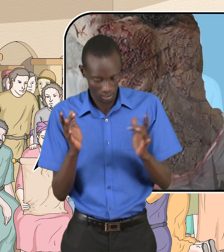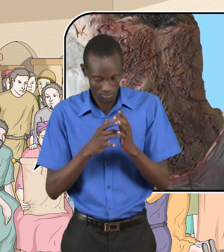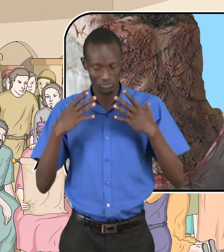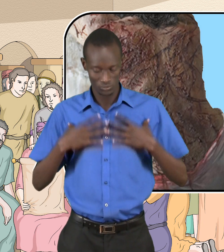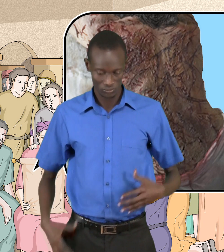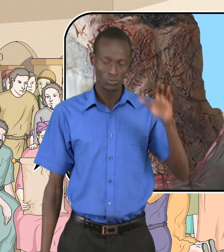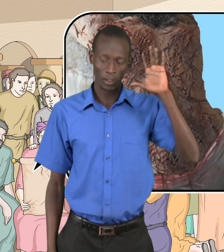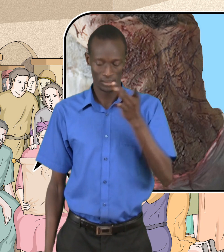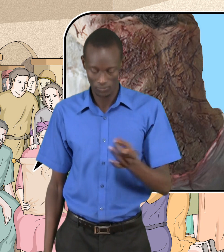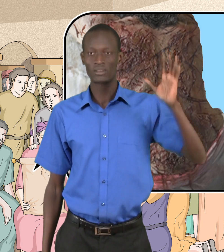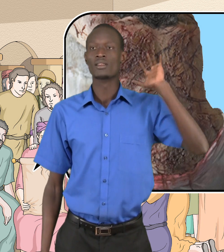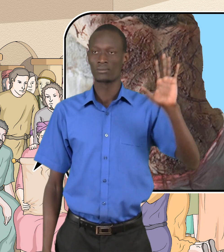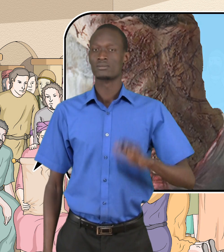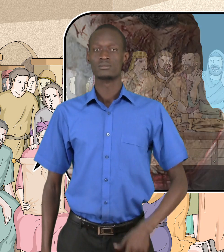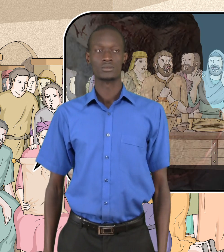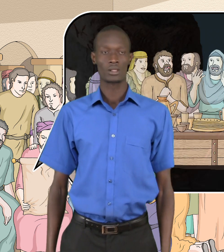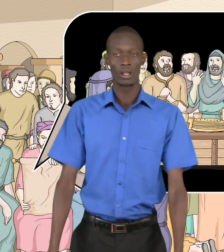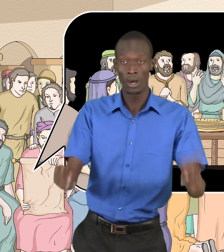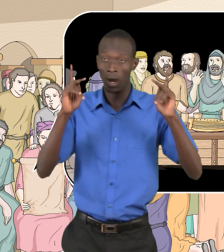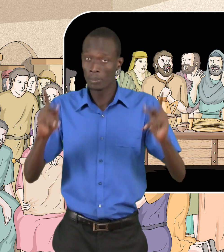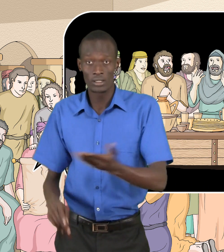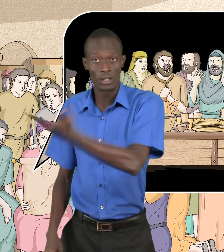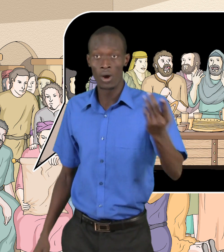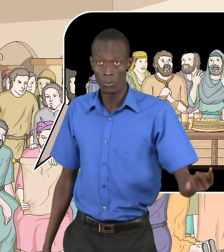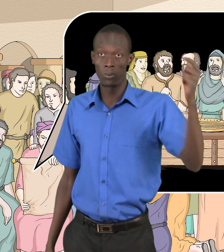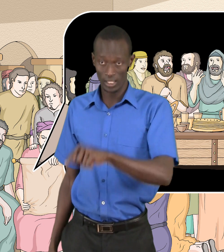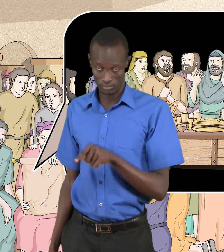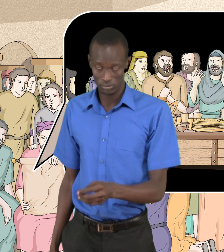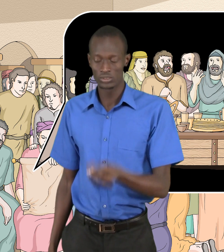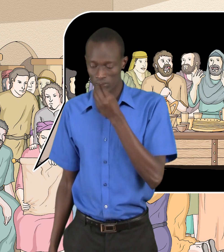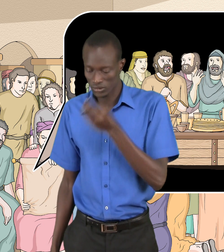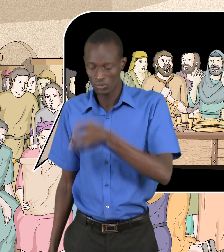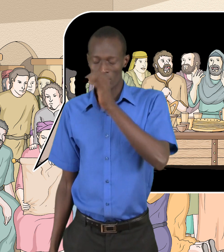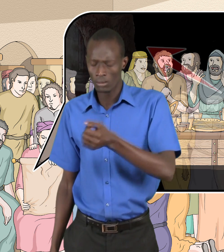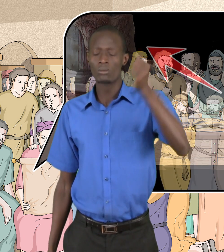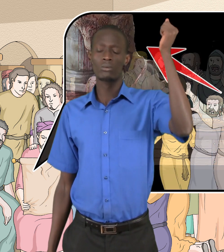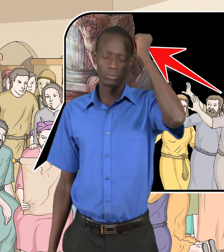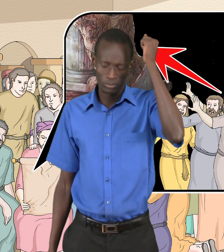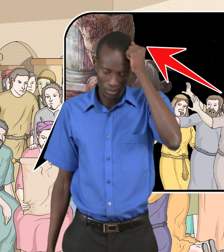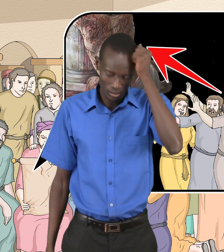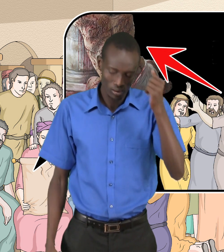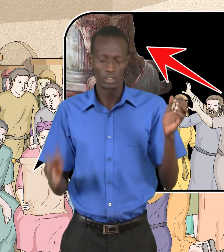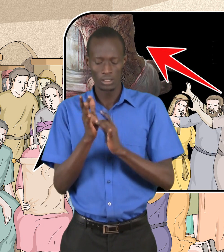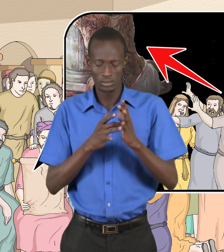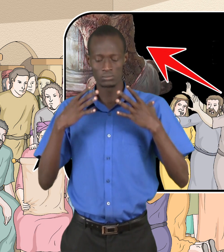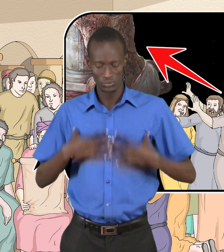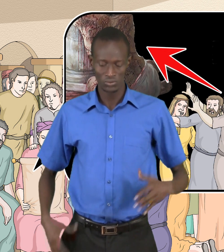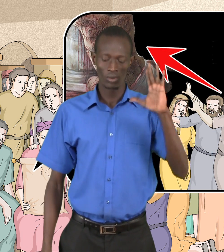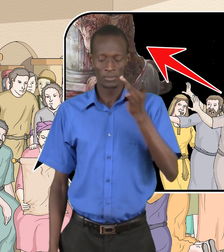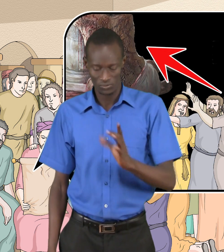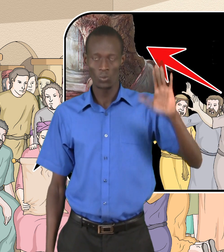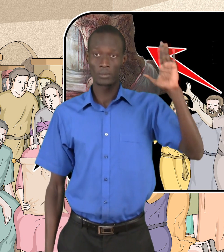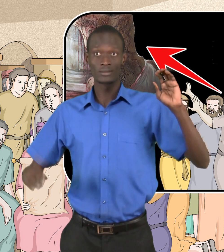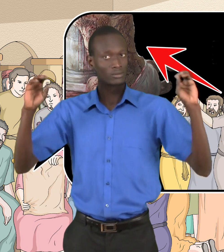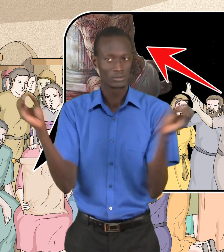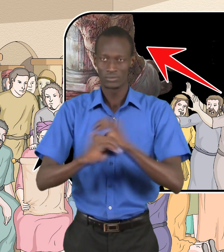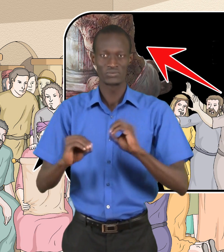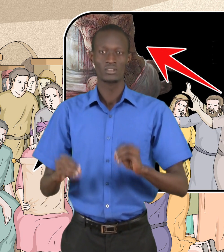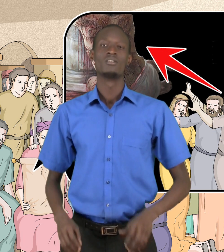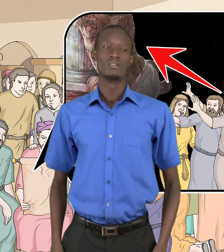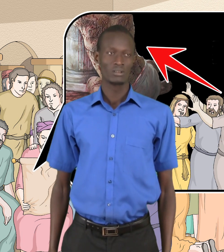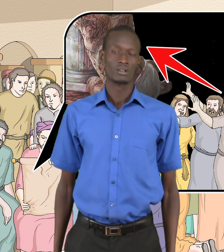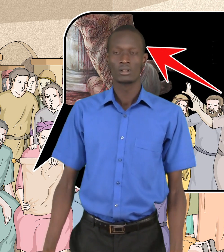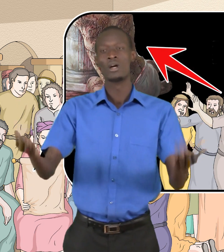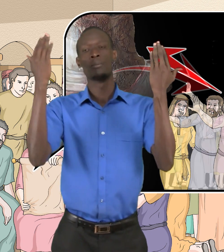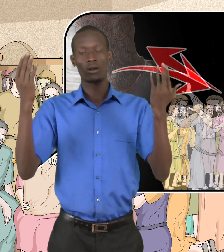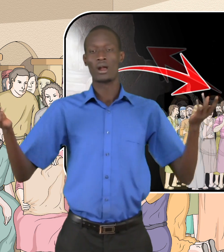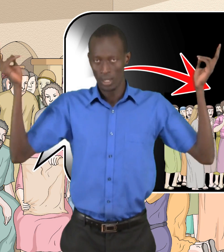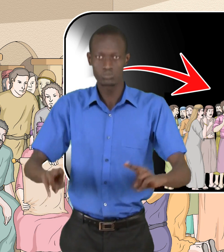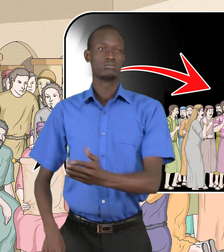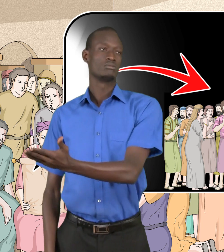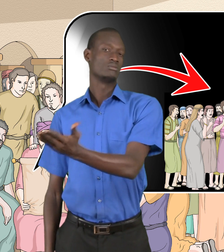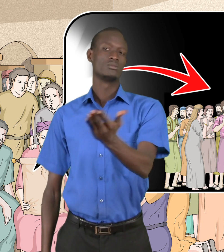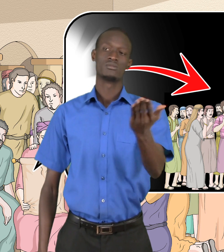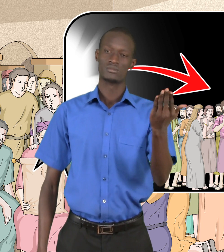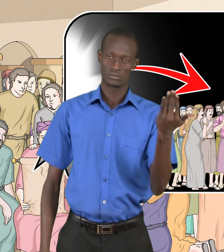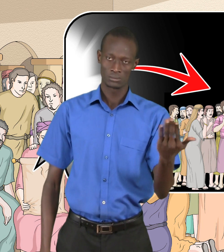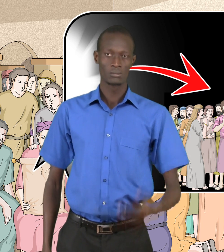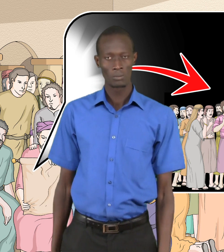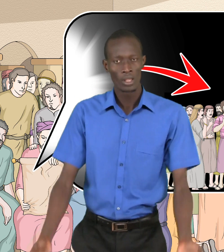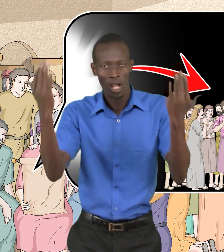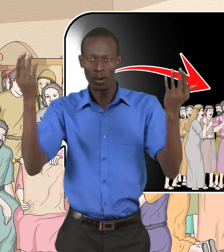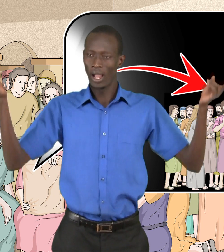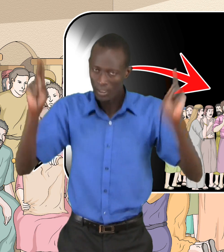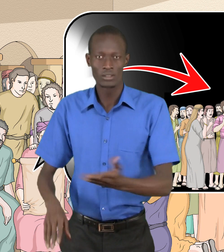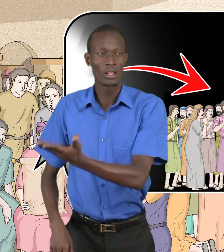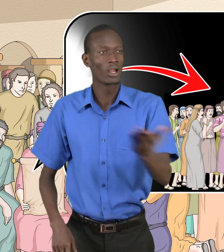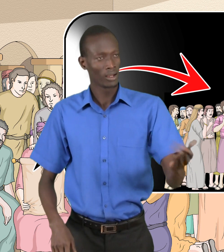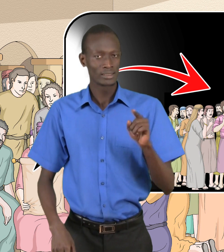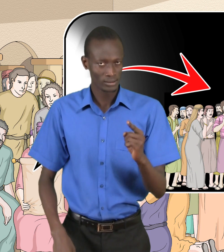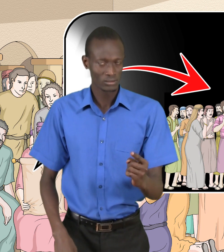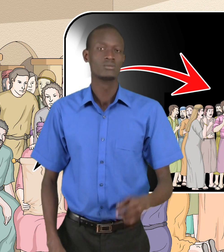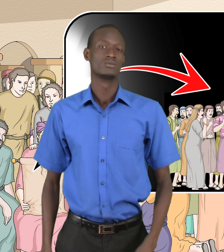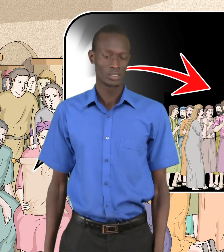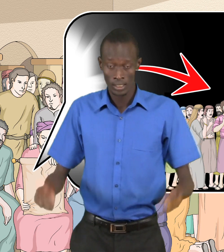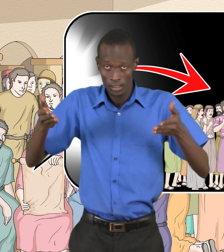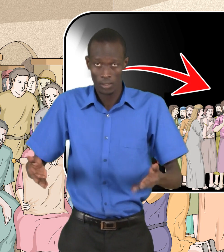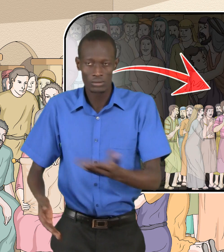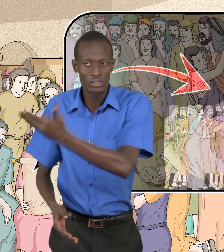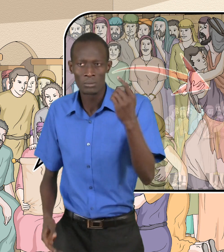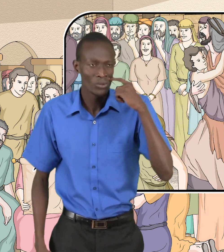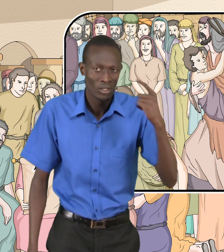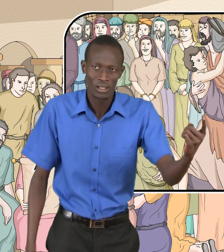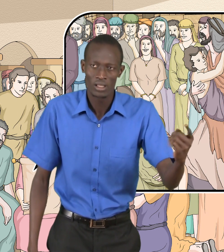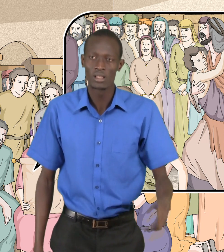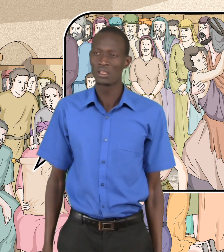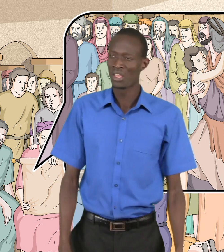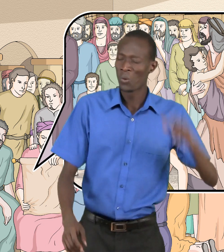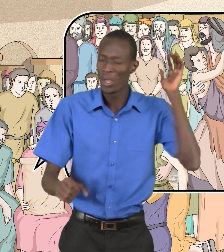For anyone who eats and drinks without recognizing the body eats and drinks judgment on himself.